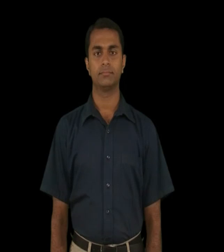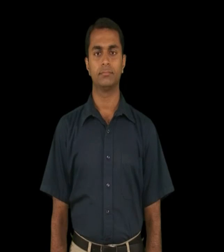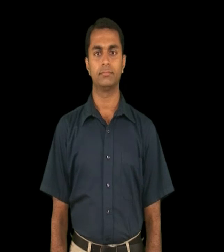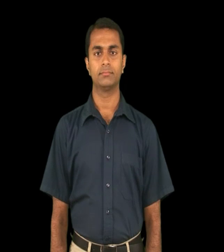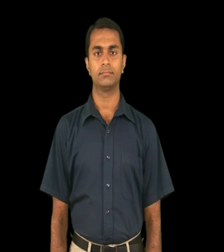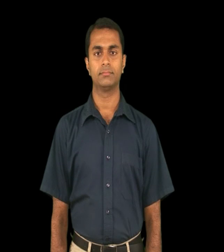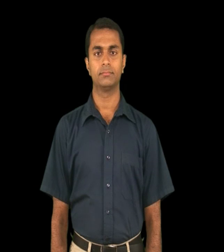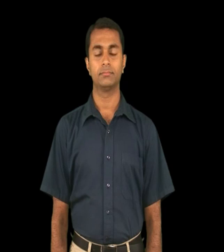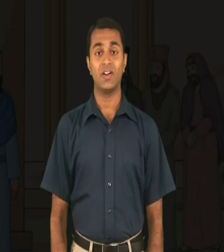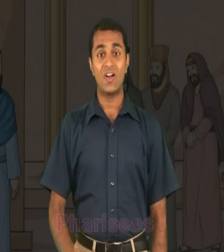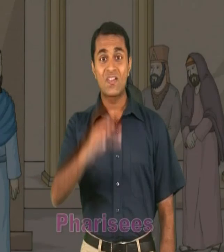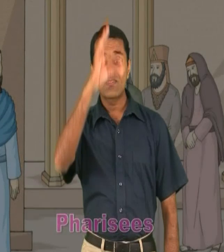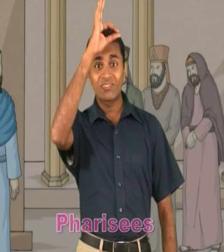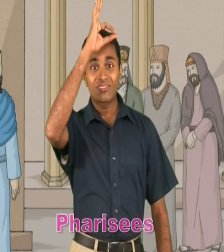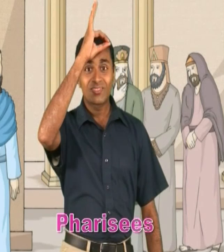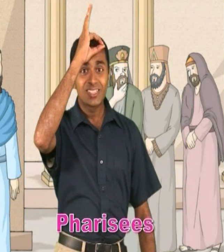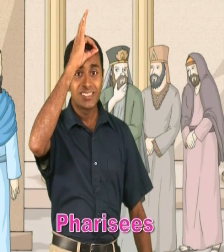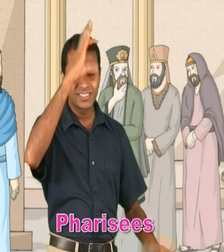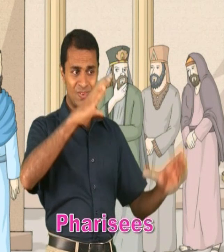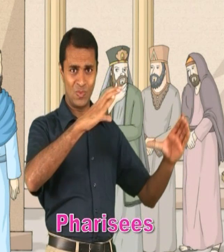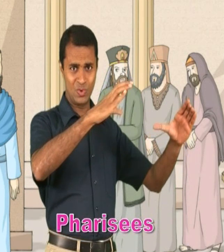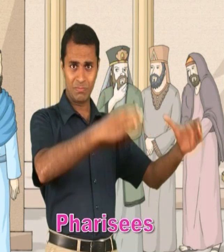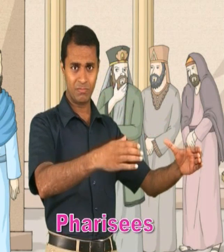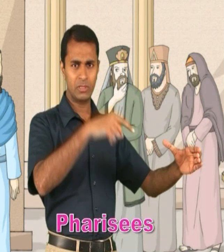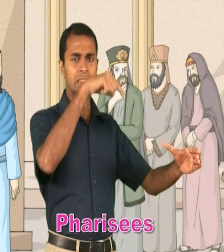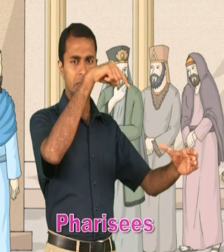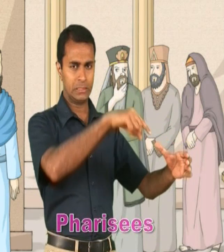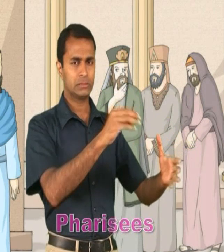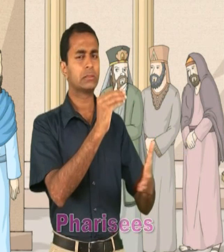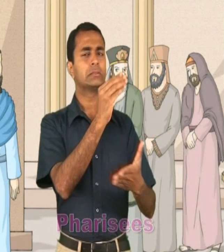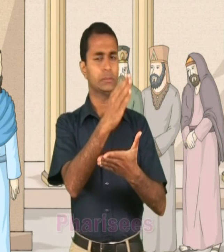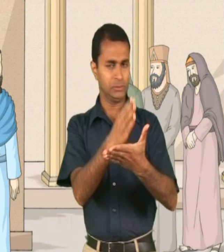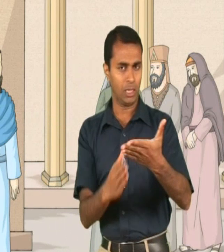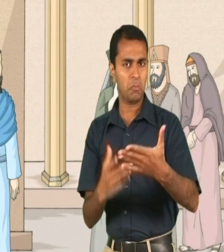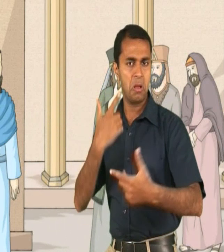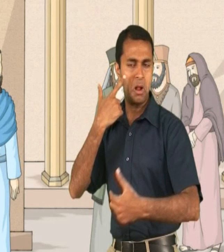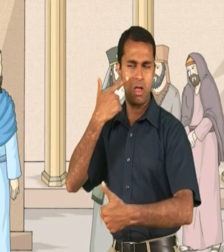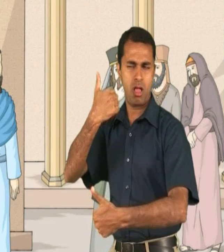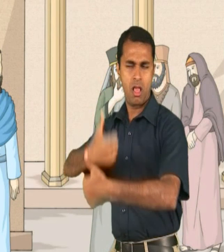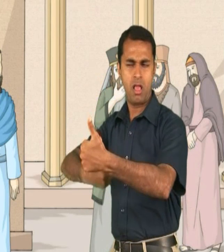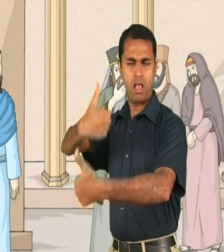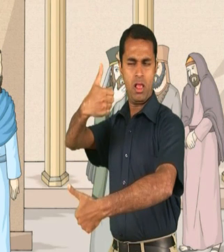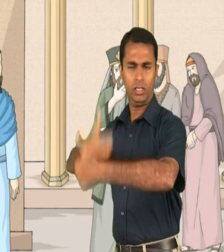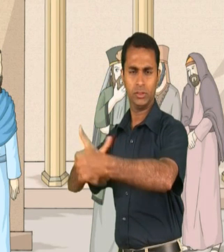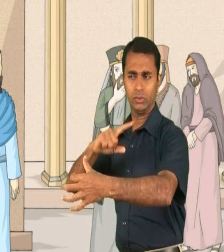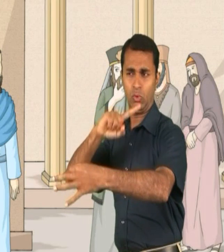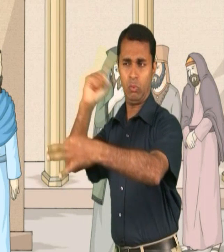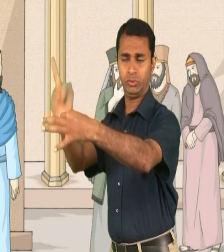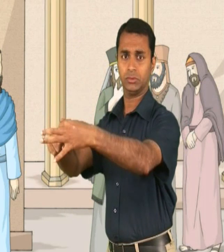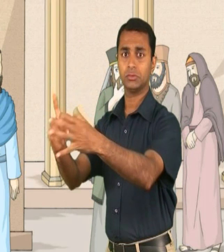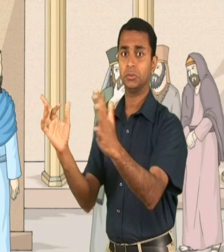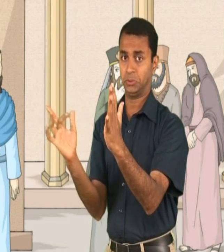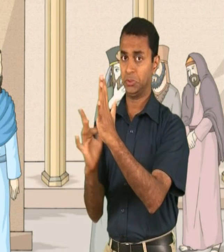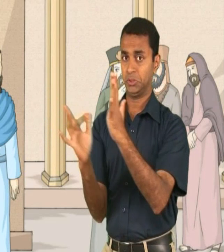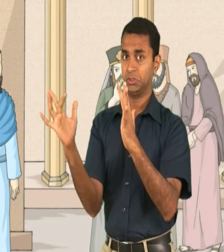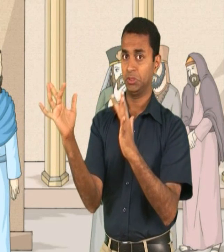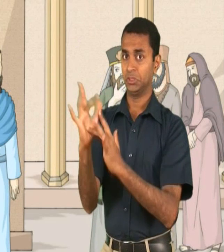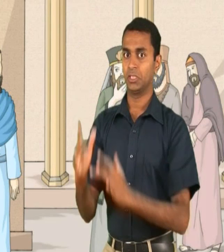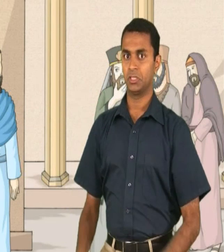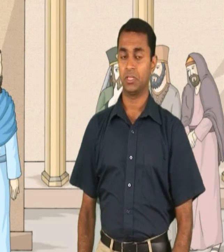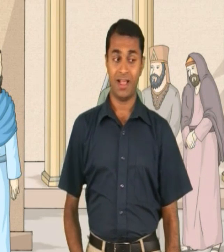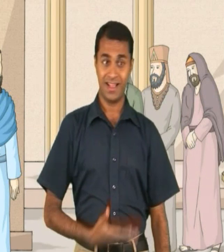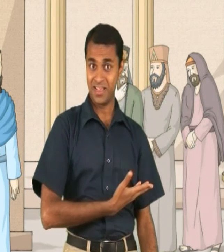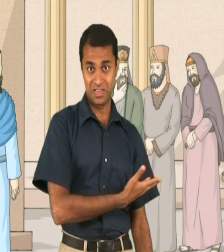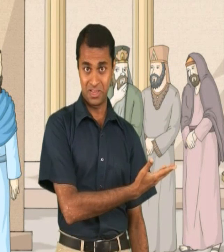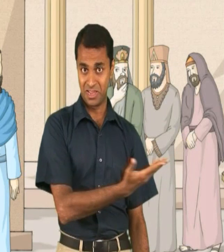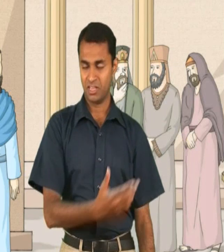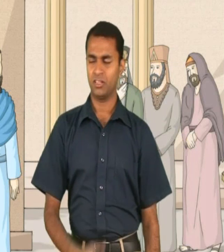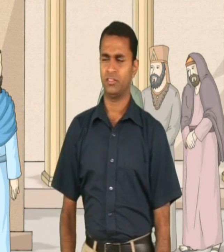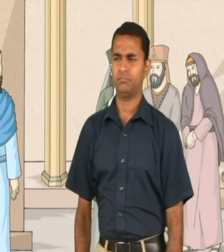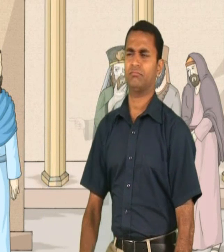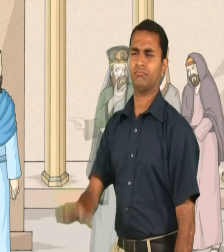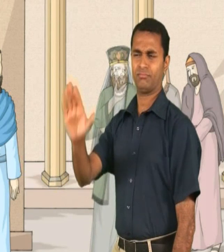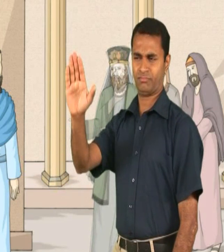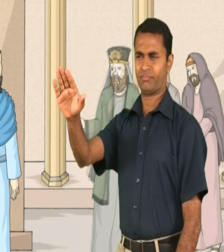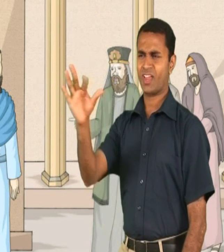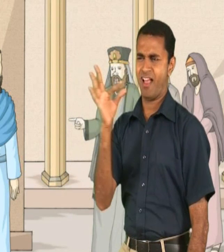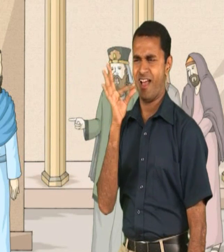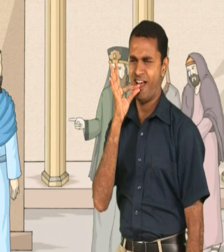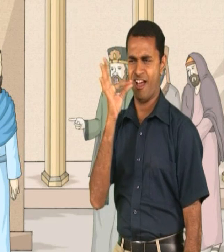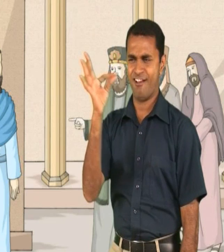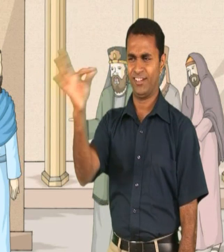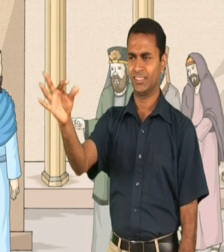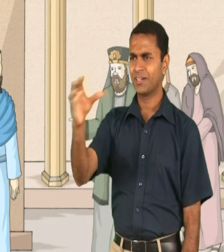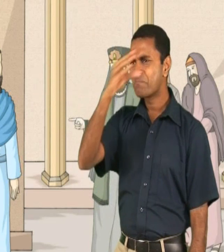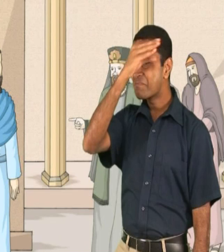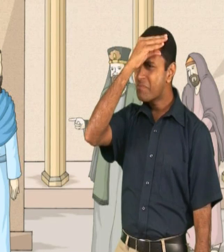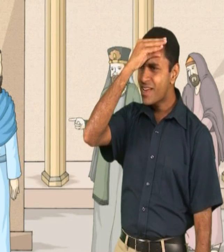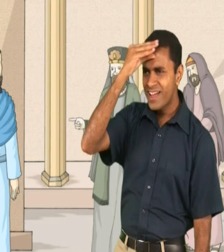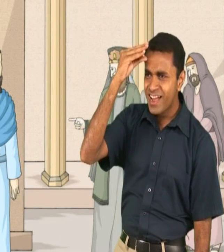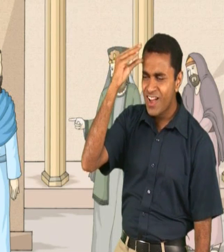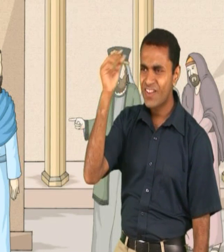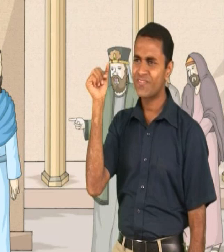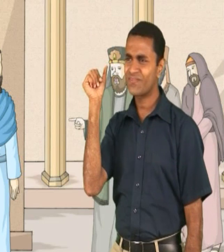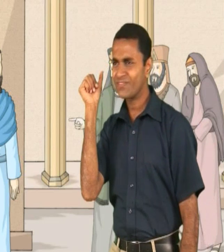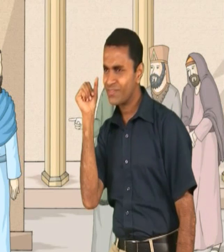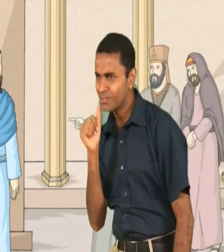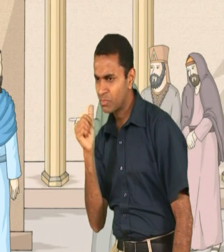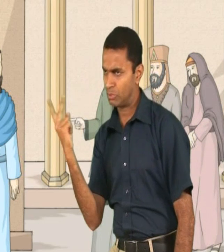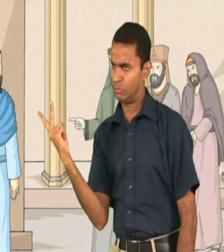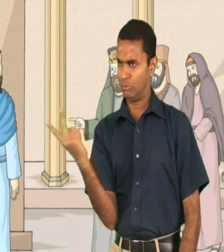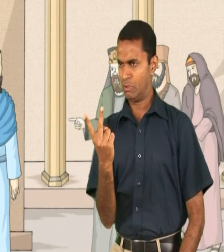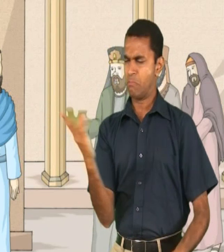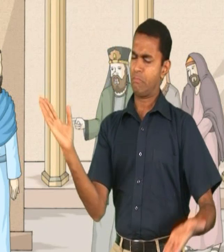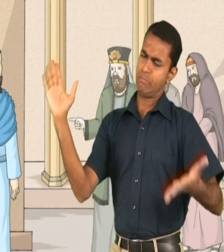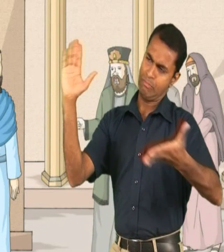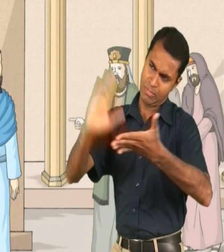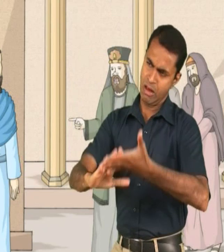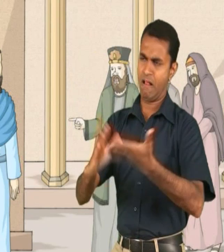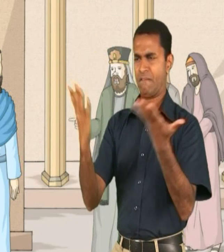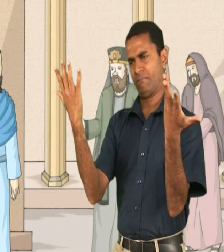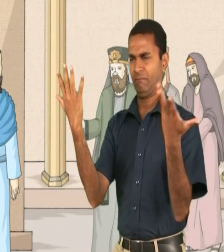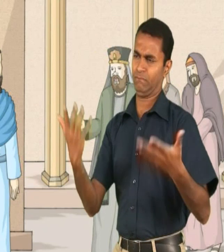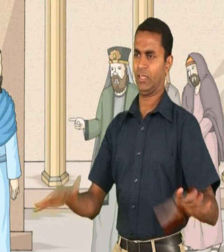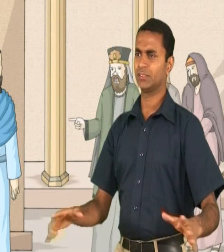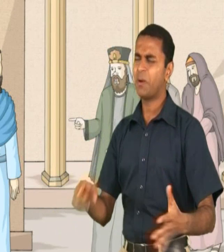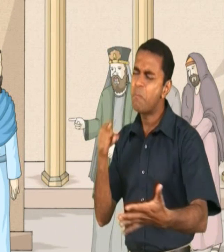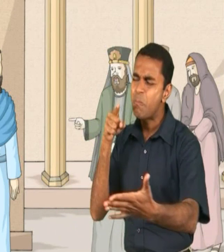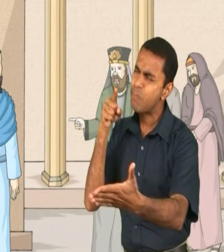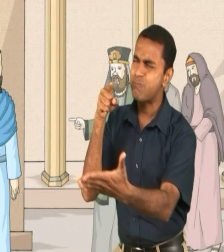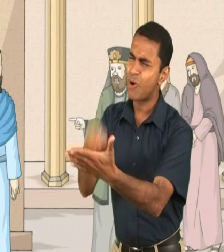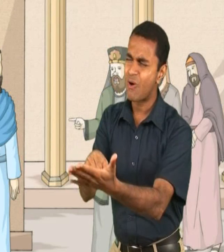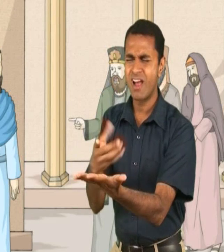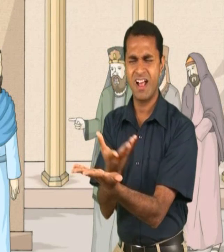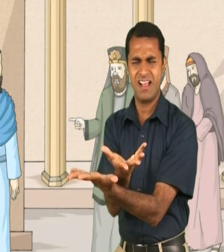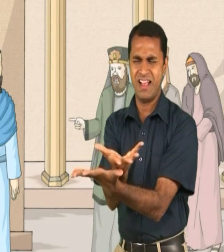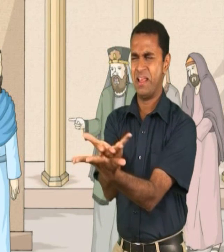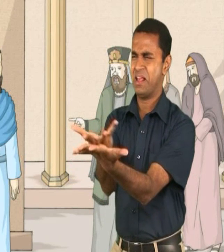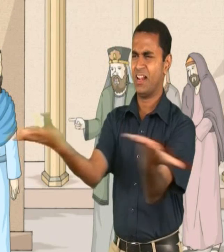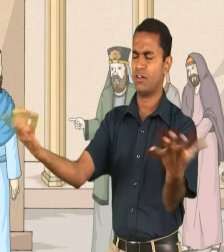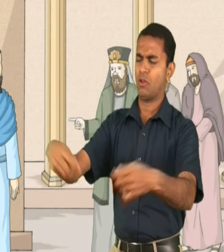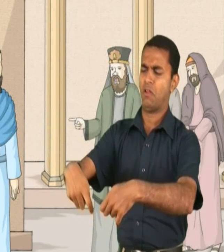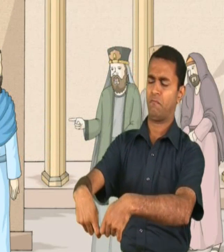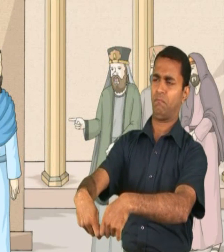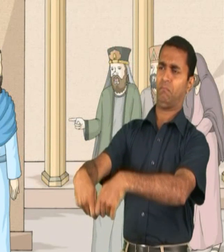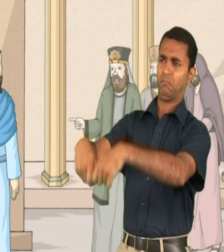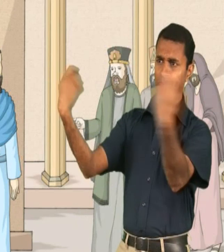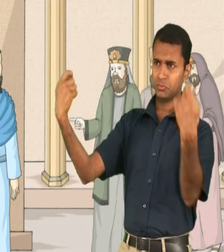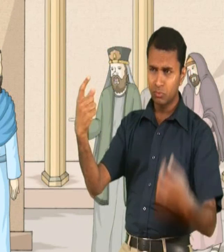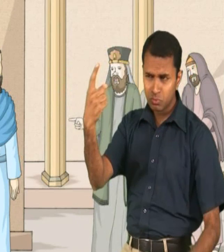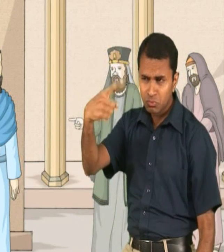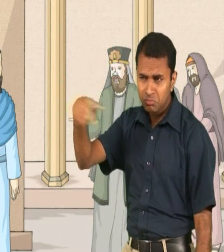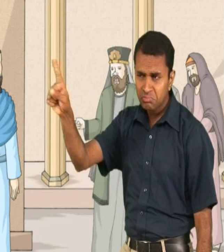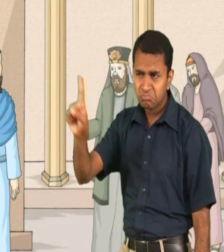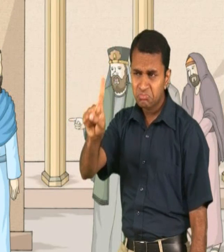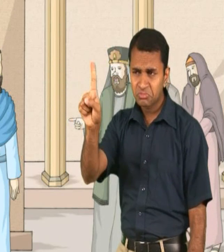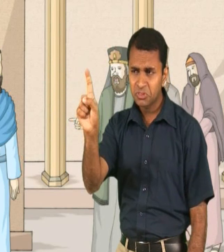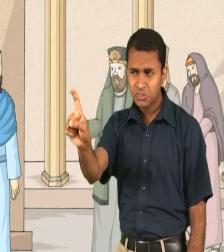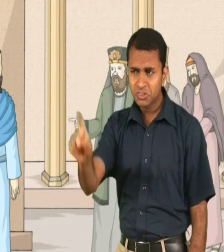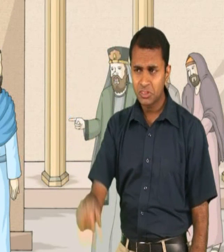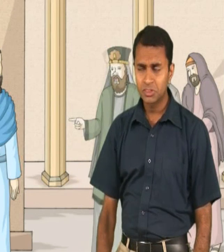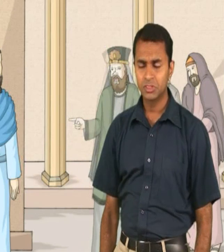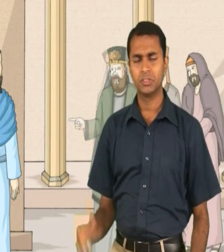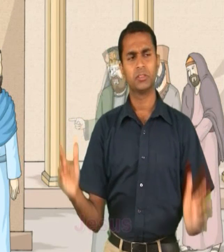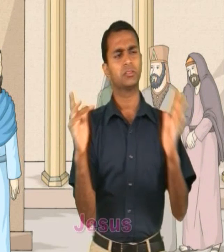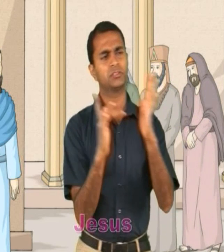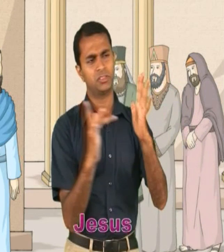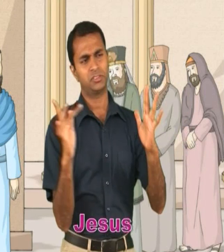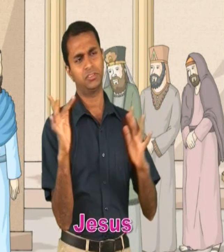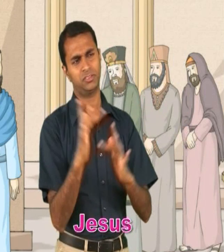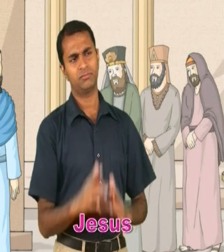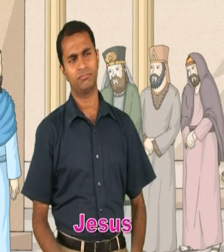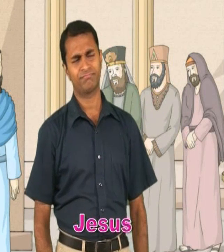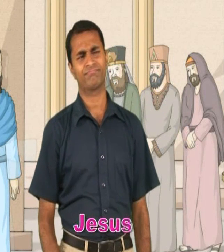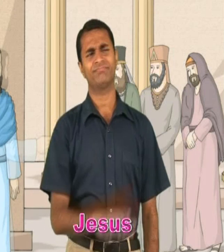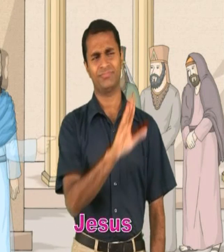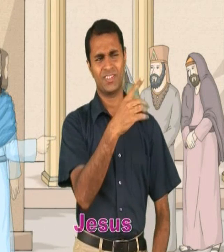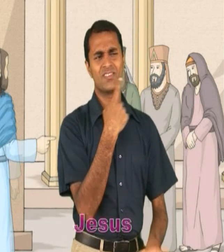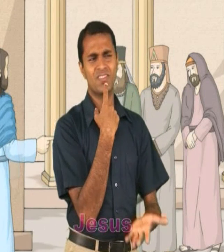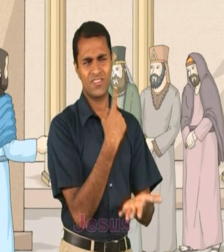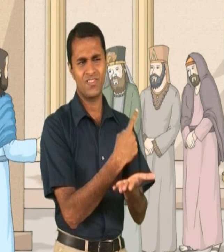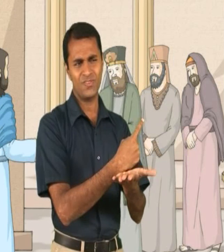Then some Pharisees came and tested Him by asking, “Is it lawful for a man to divorce his wife for any reason?”